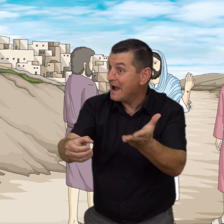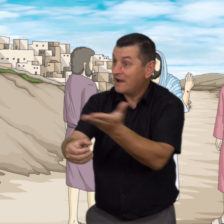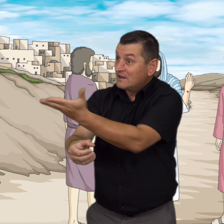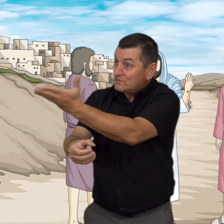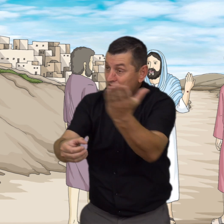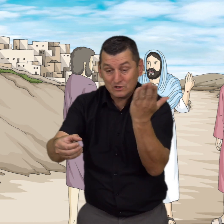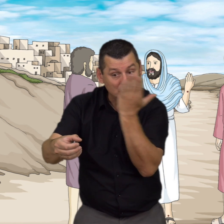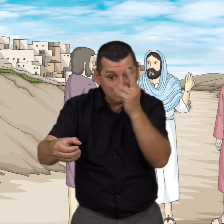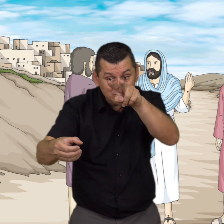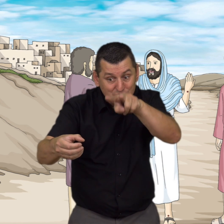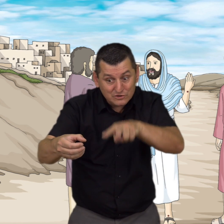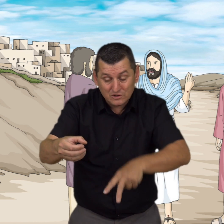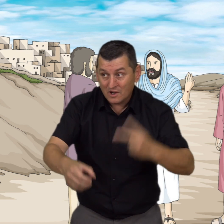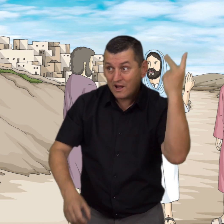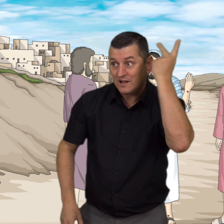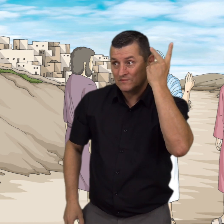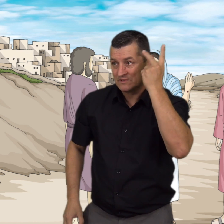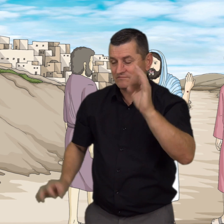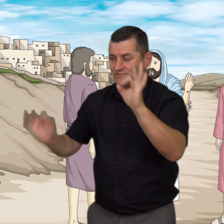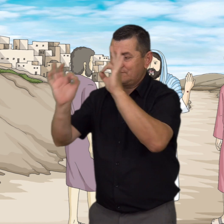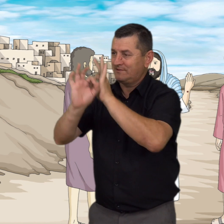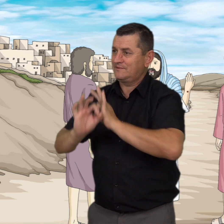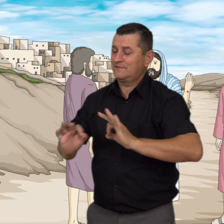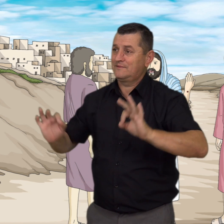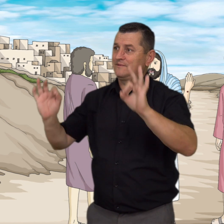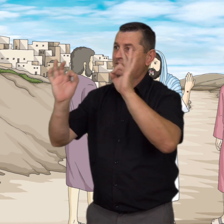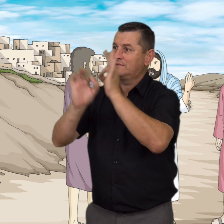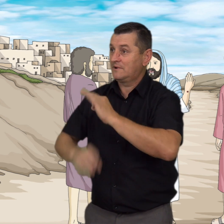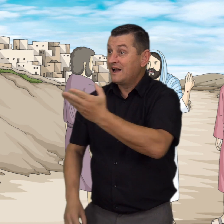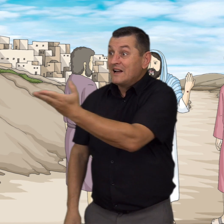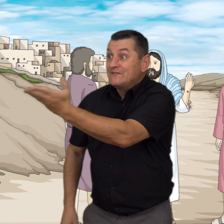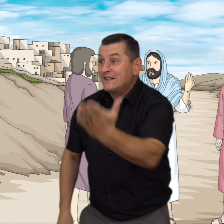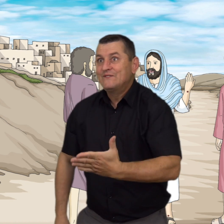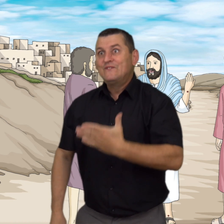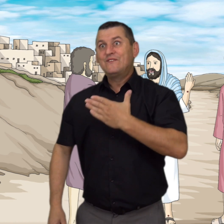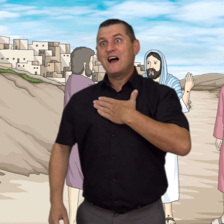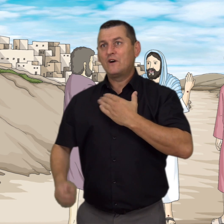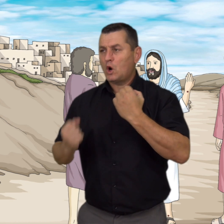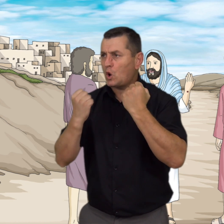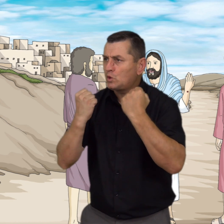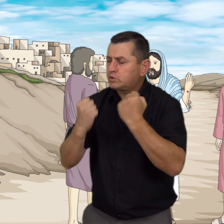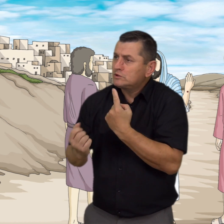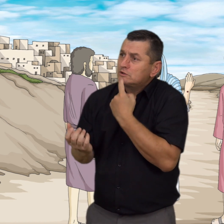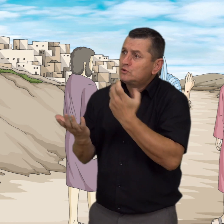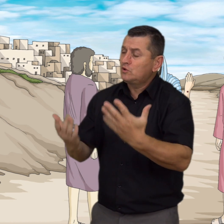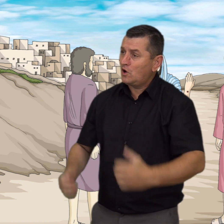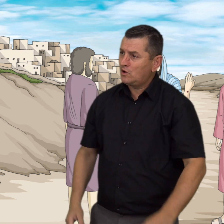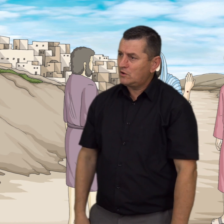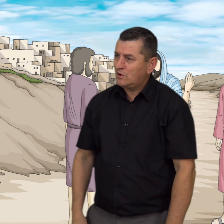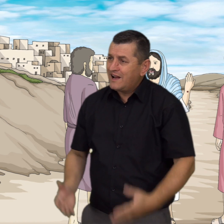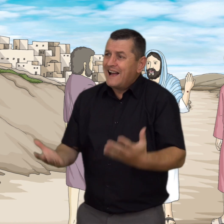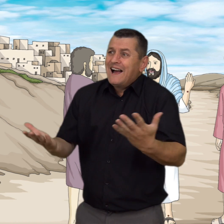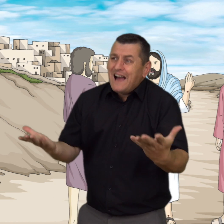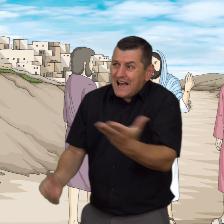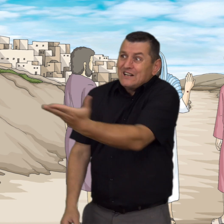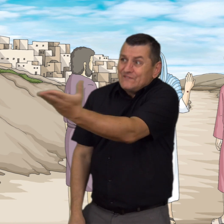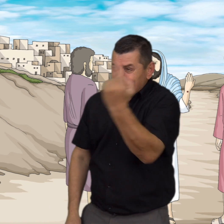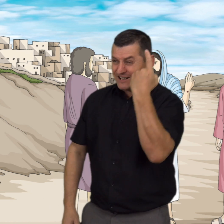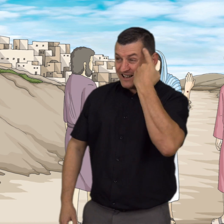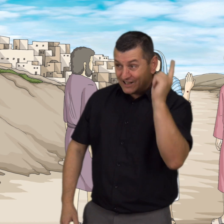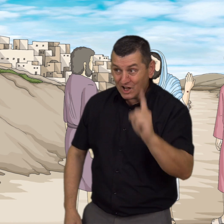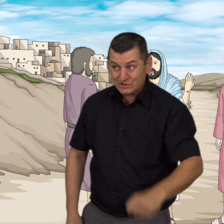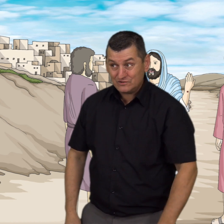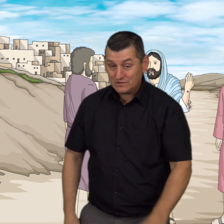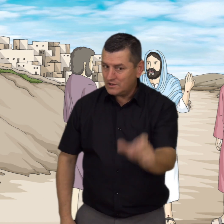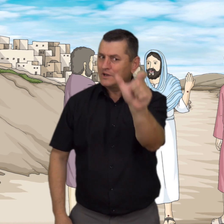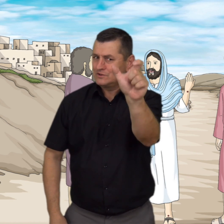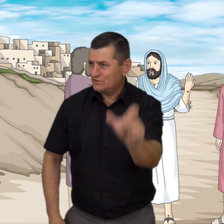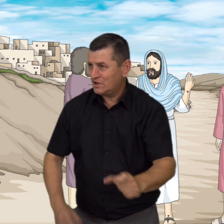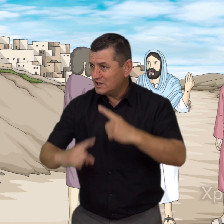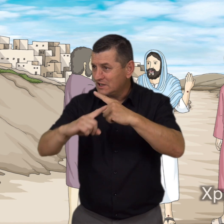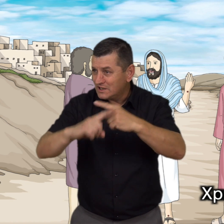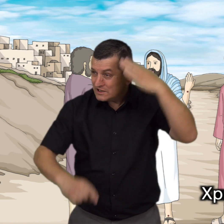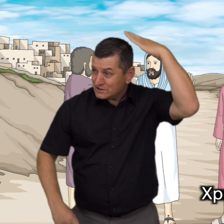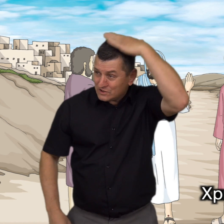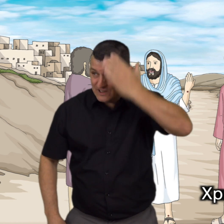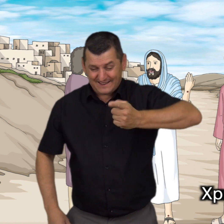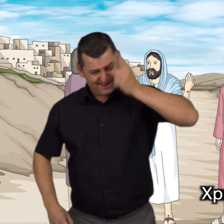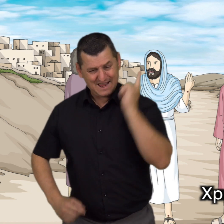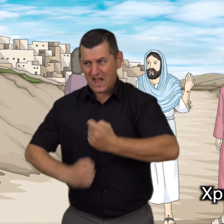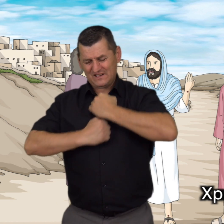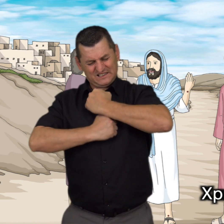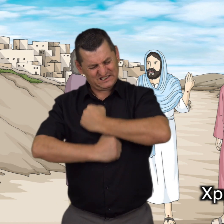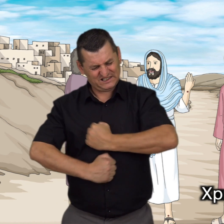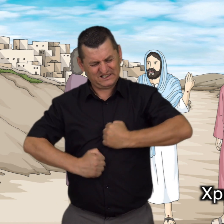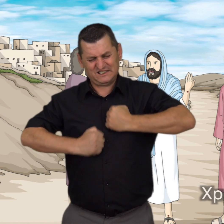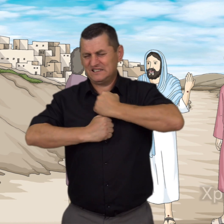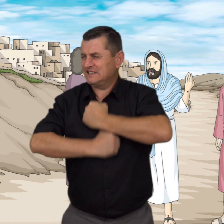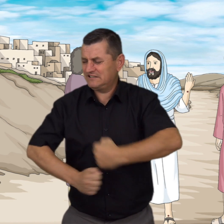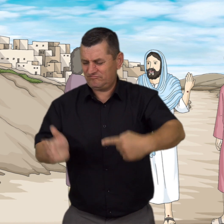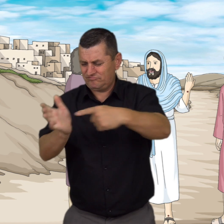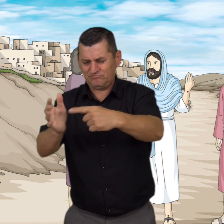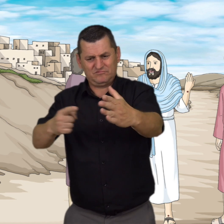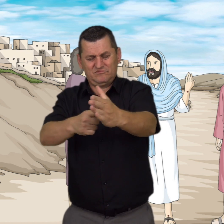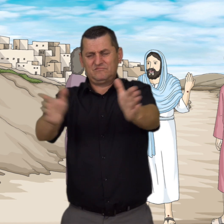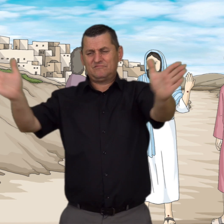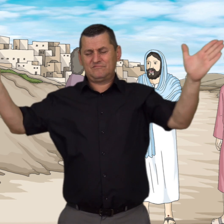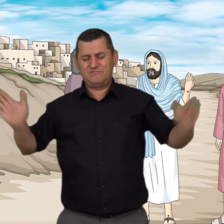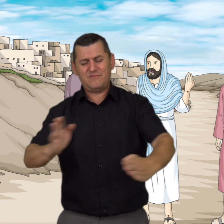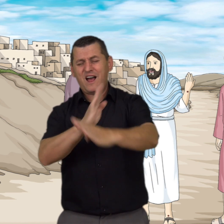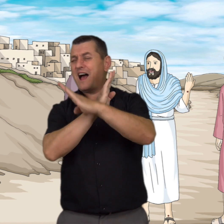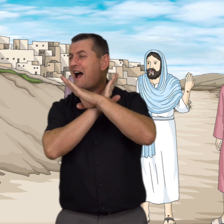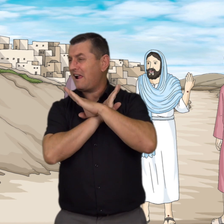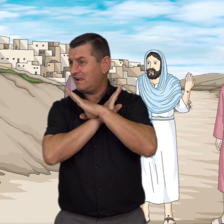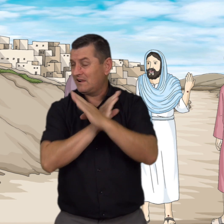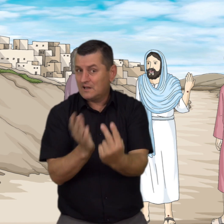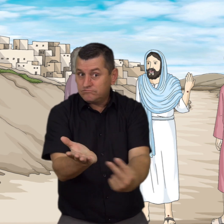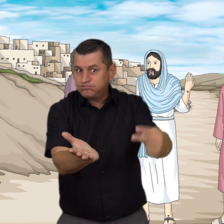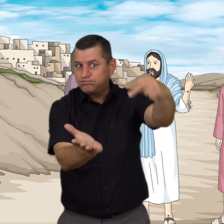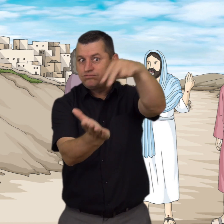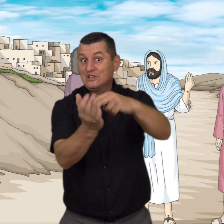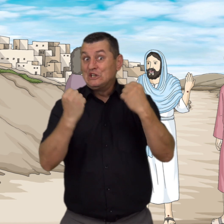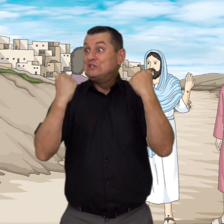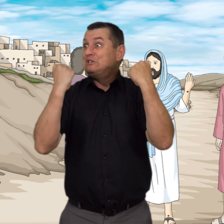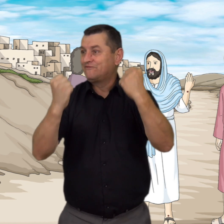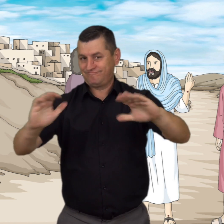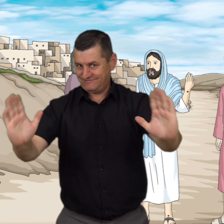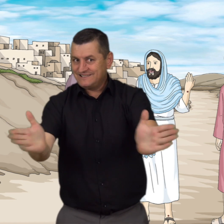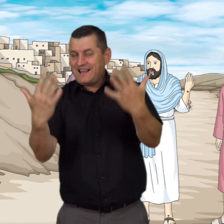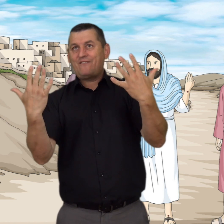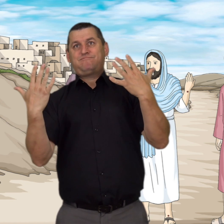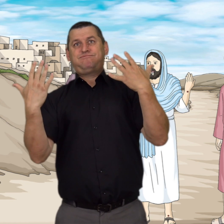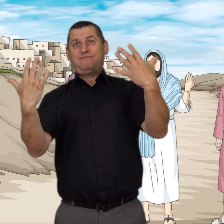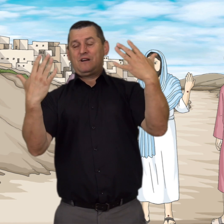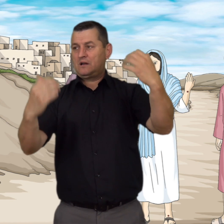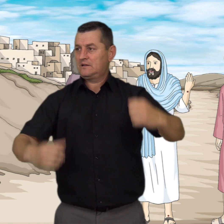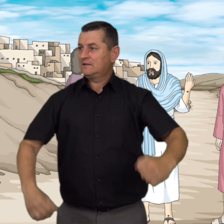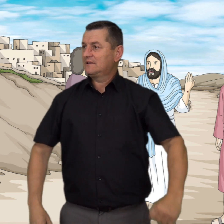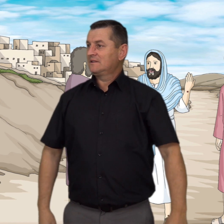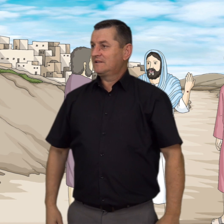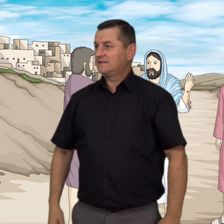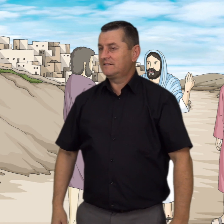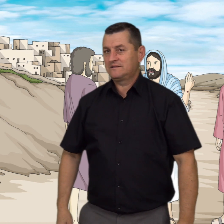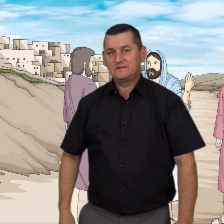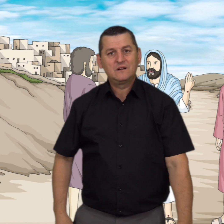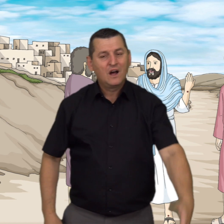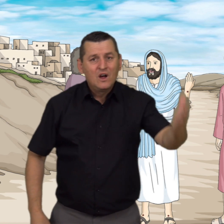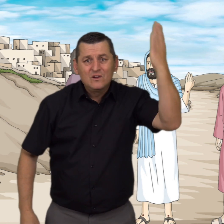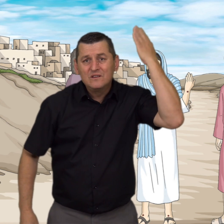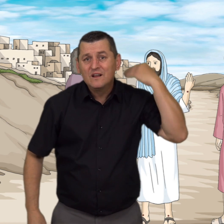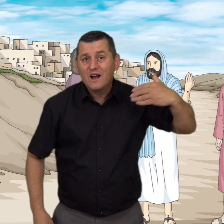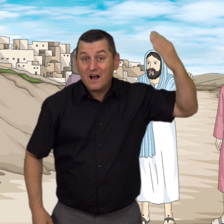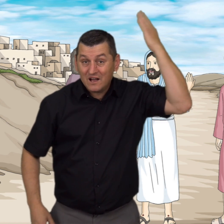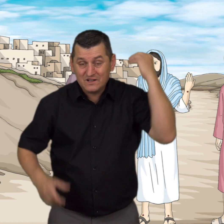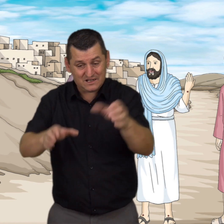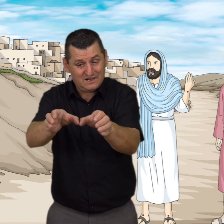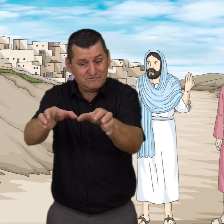Then Jesus said to them, “O foolish ones, how slow are your hearts to believe all that the prophets have spoken!